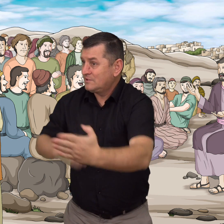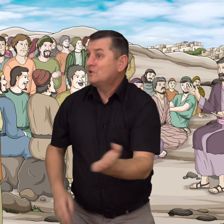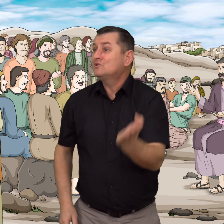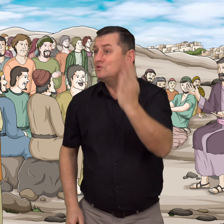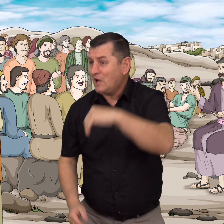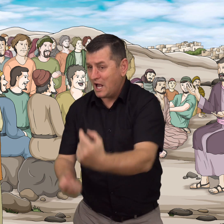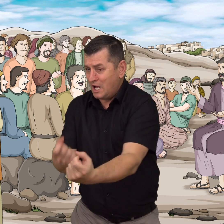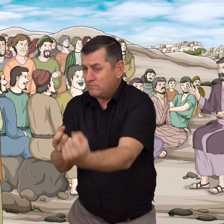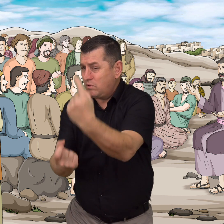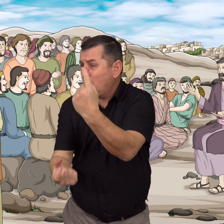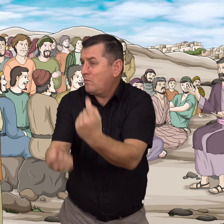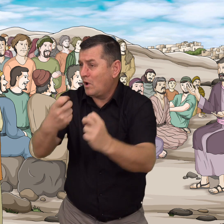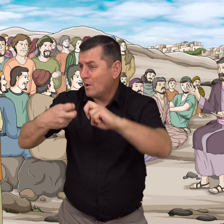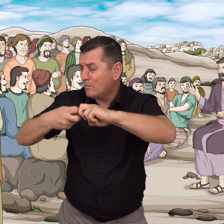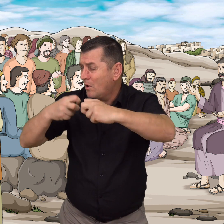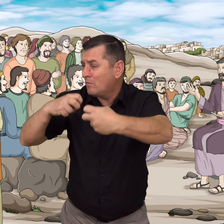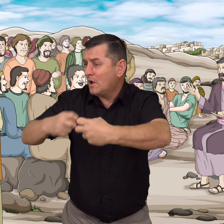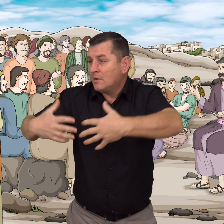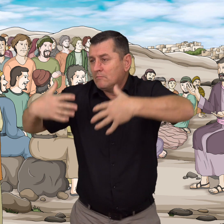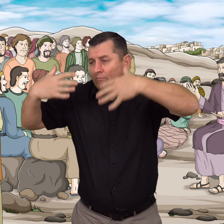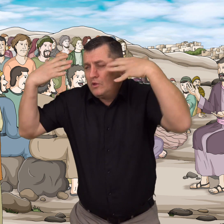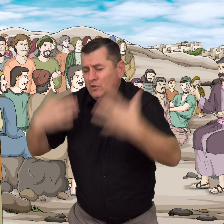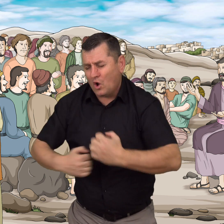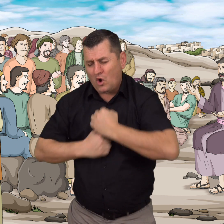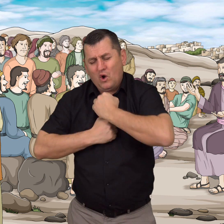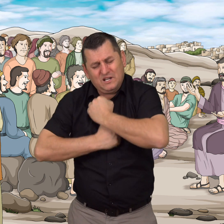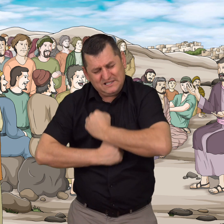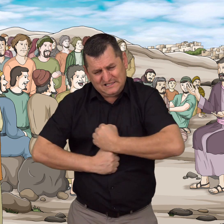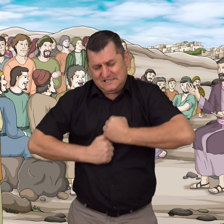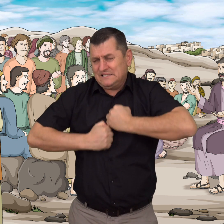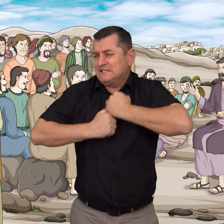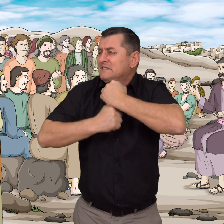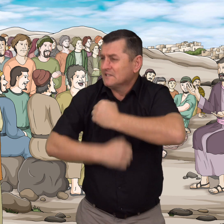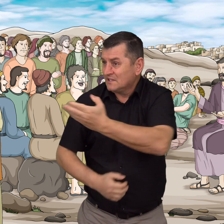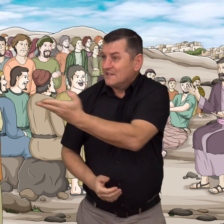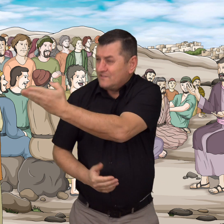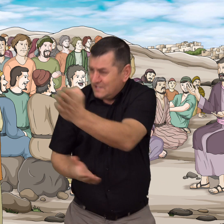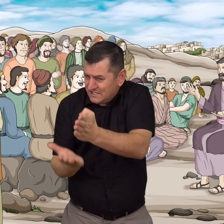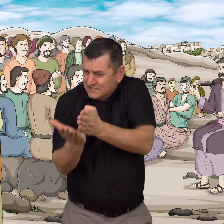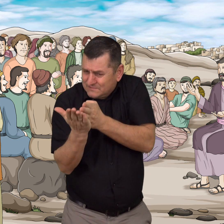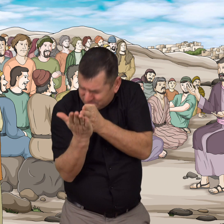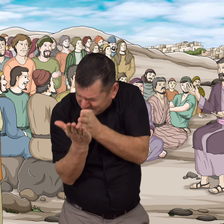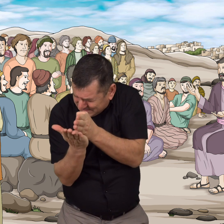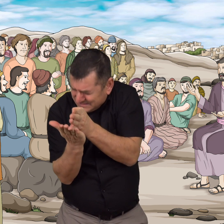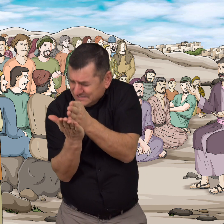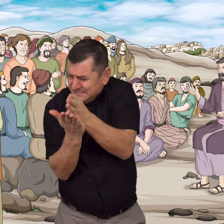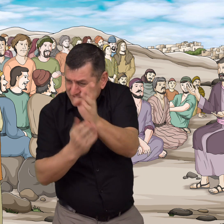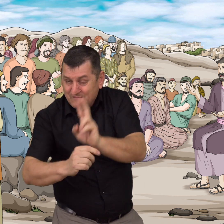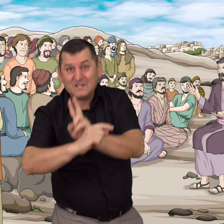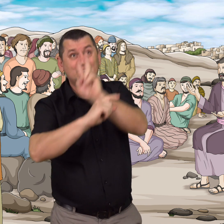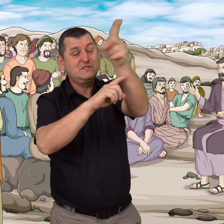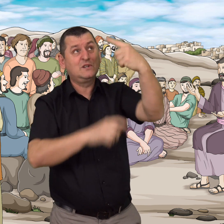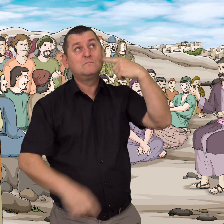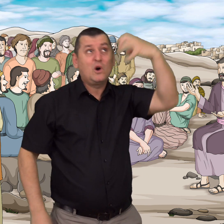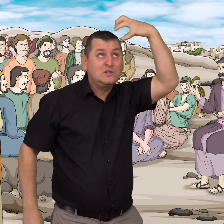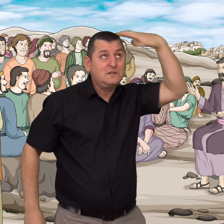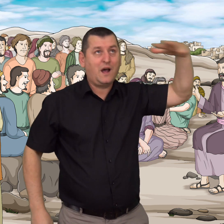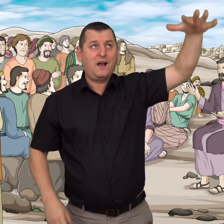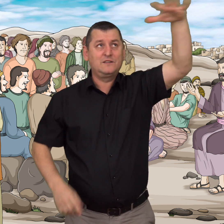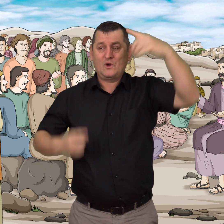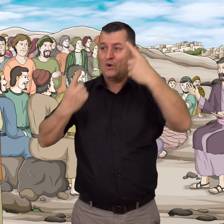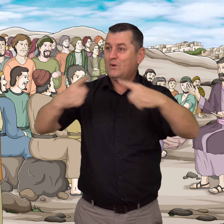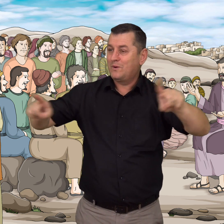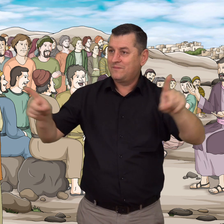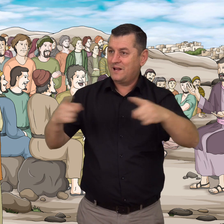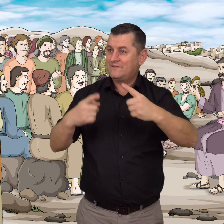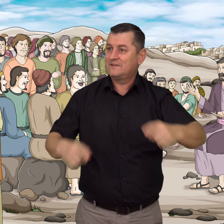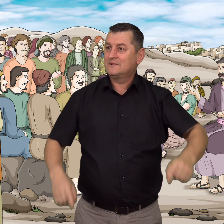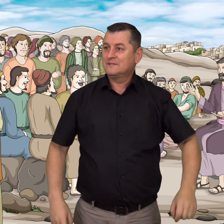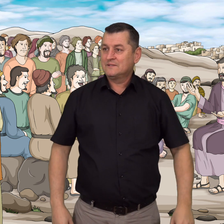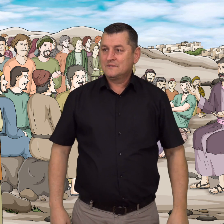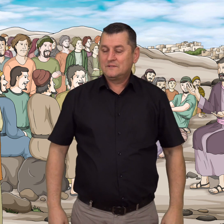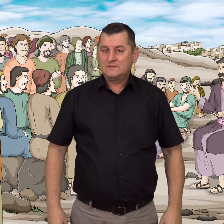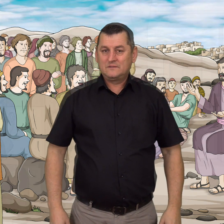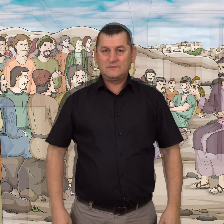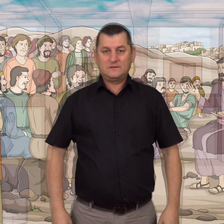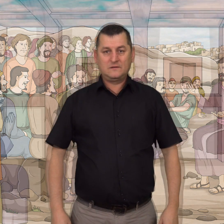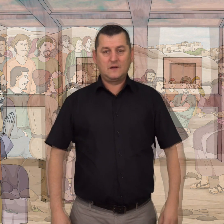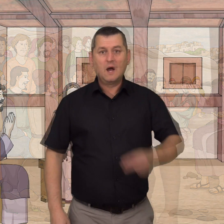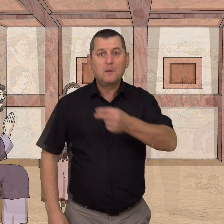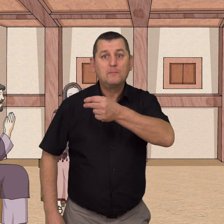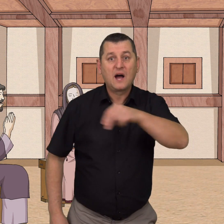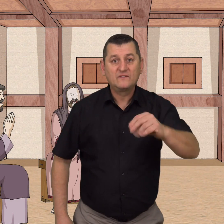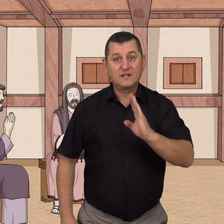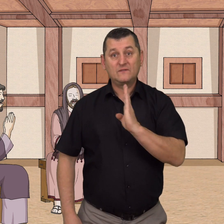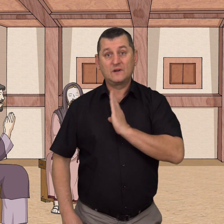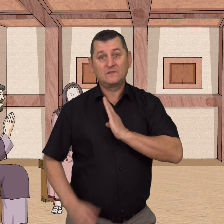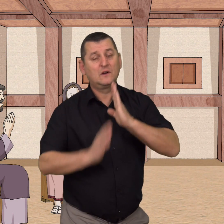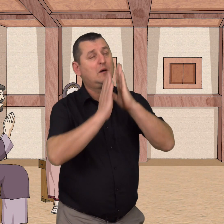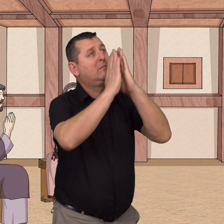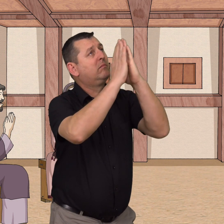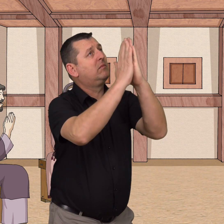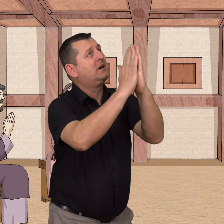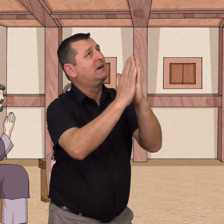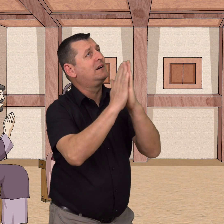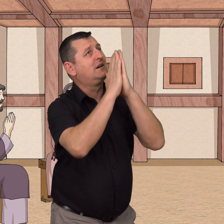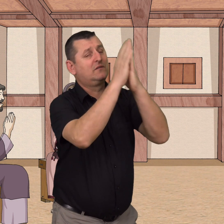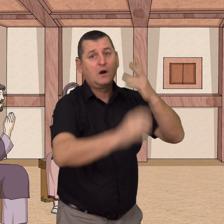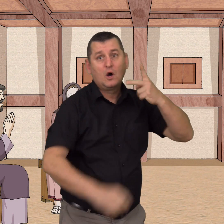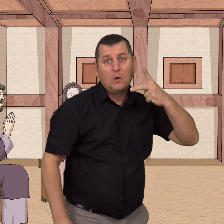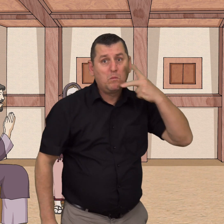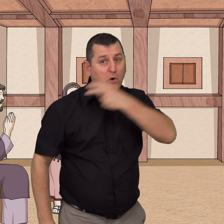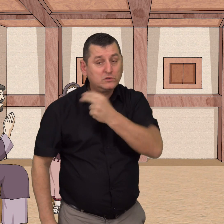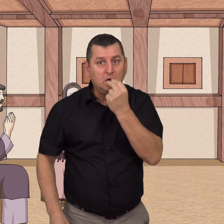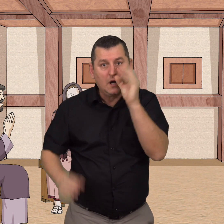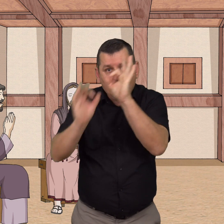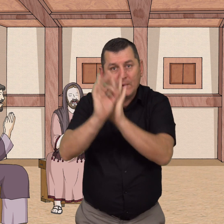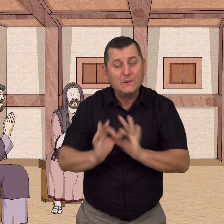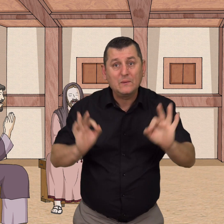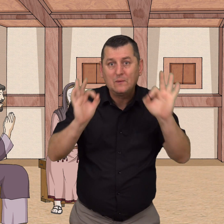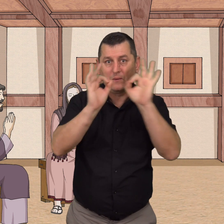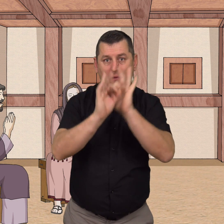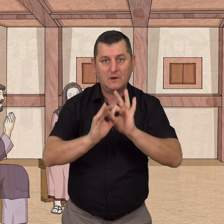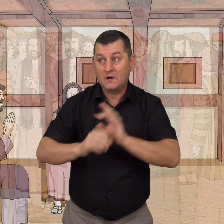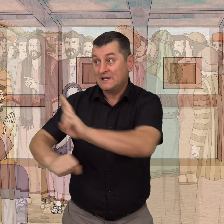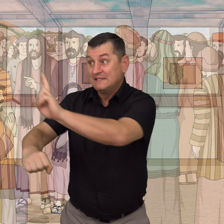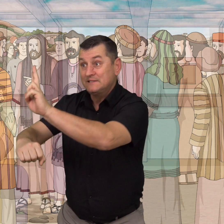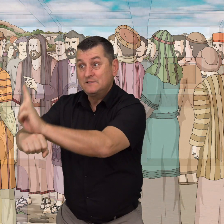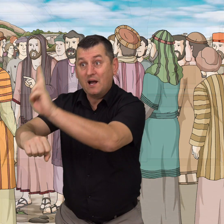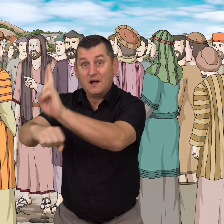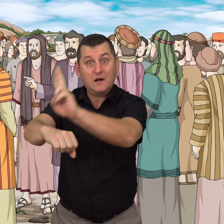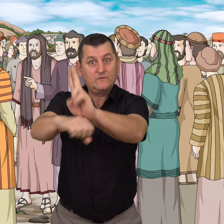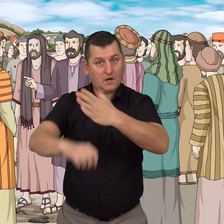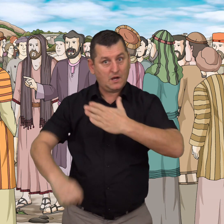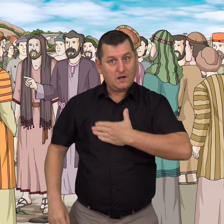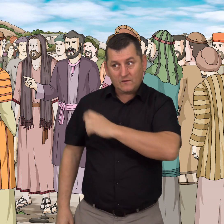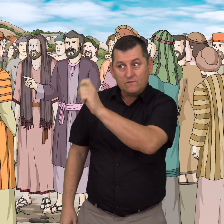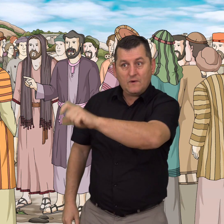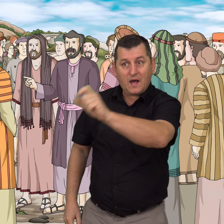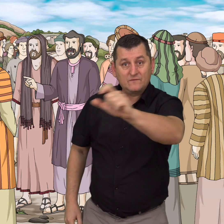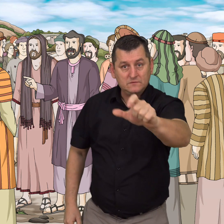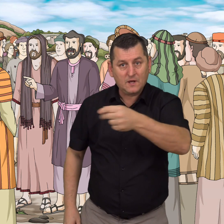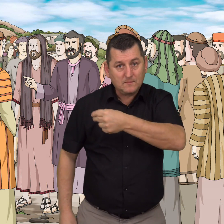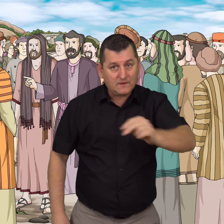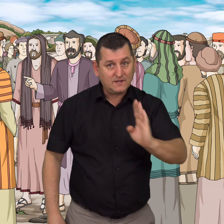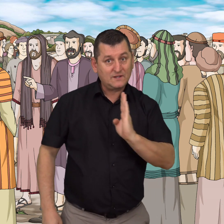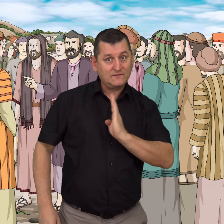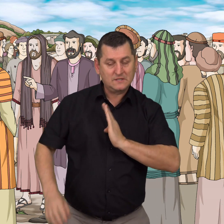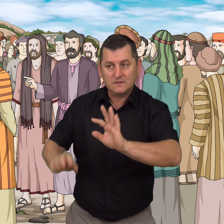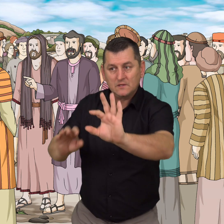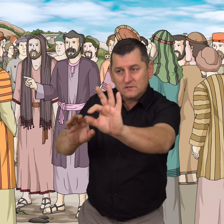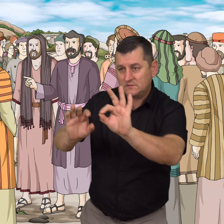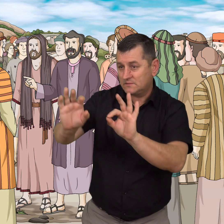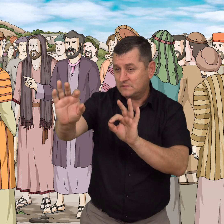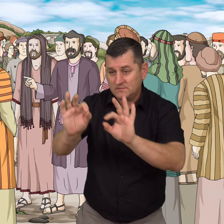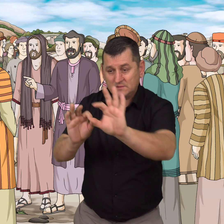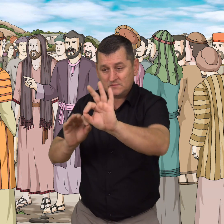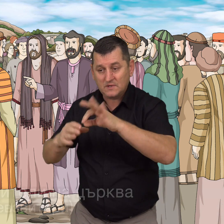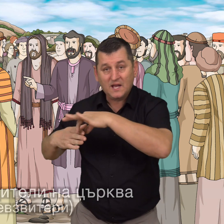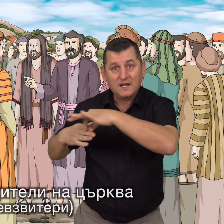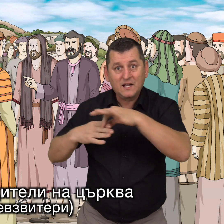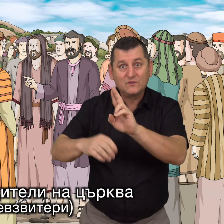“We must endure many hardships to enter the kingdom of God,” they said.